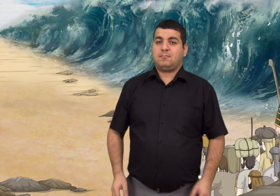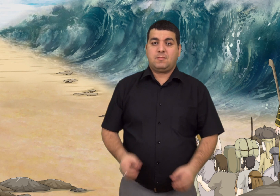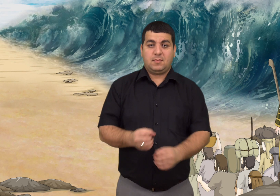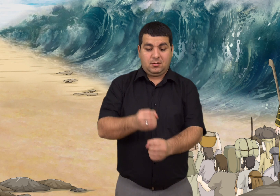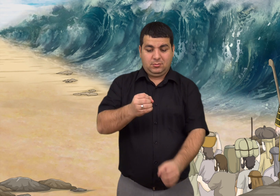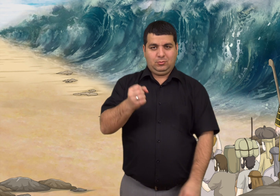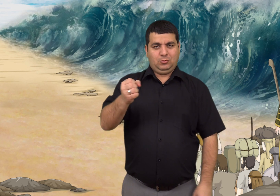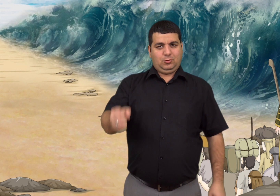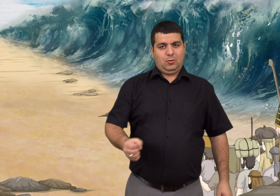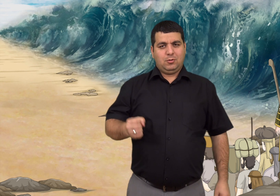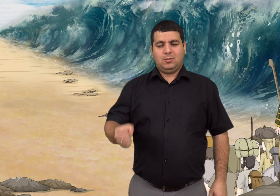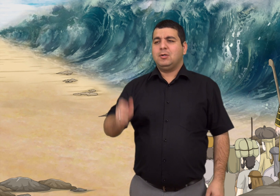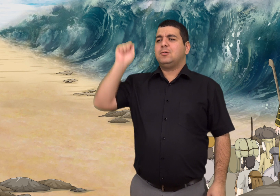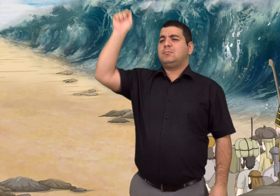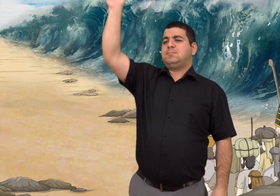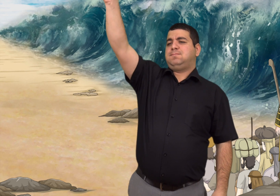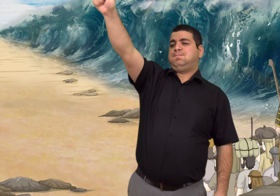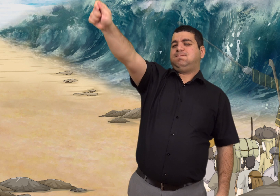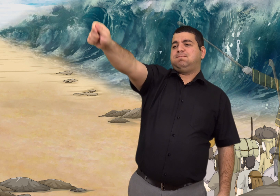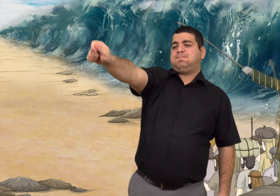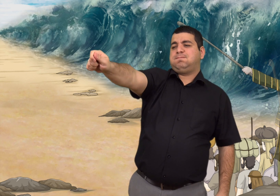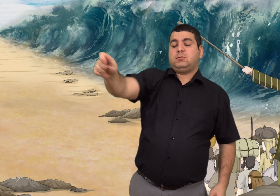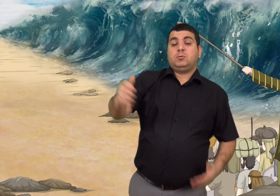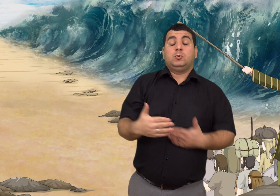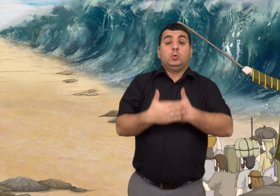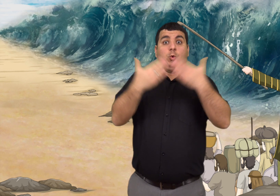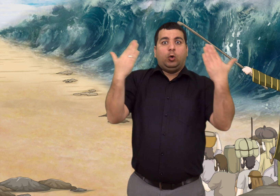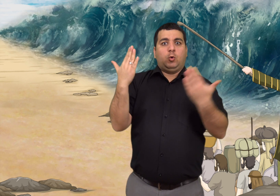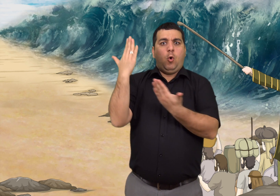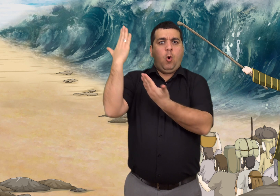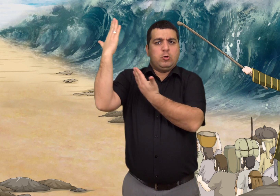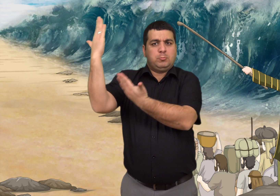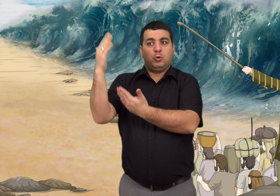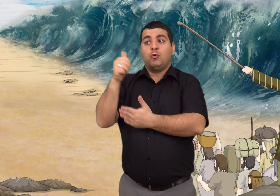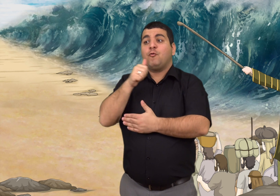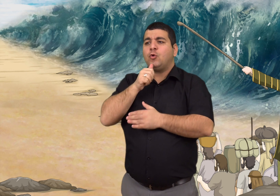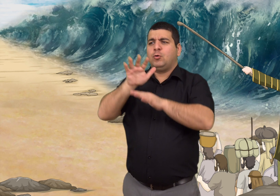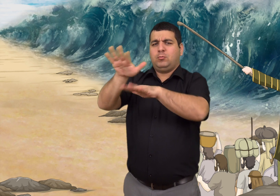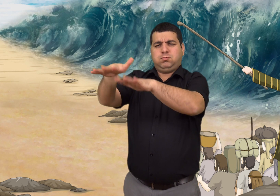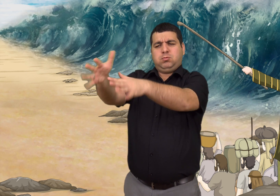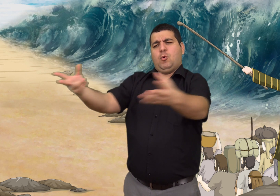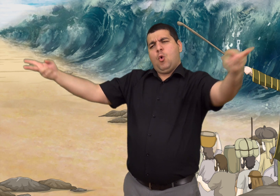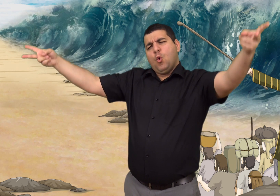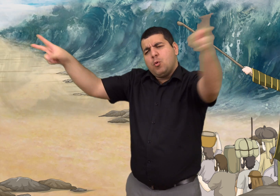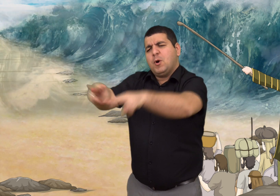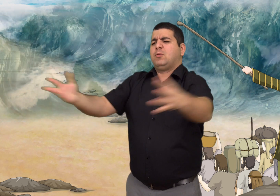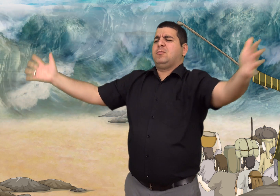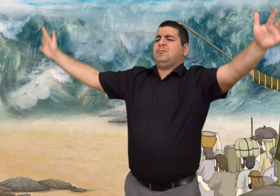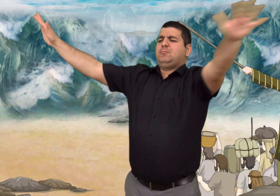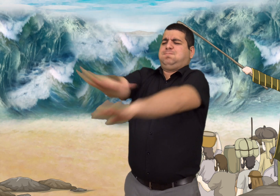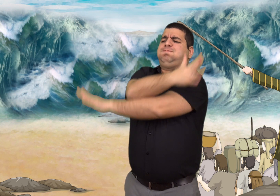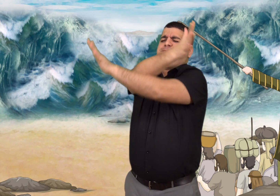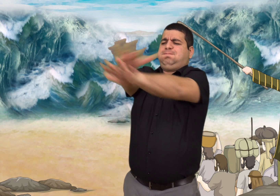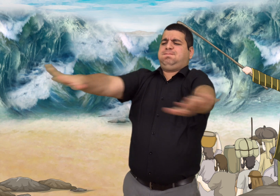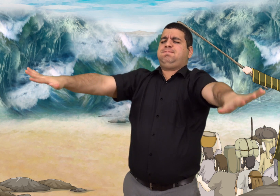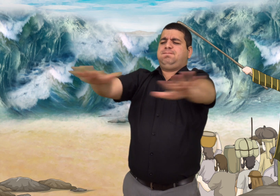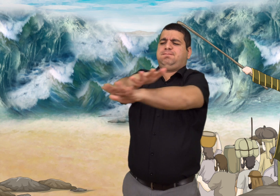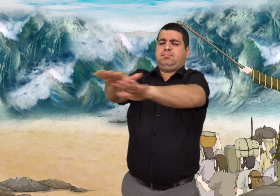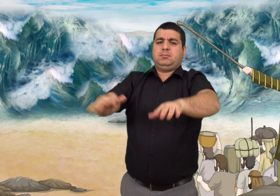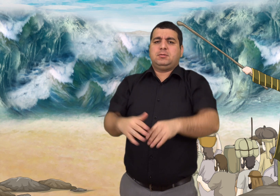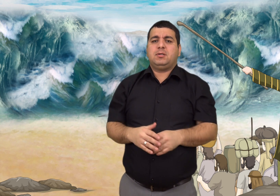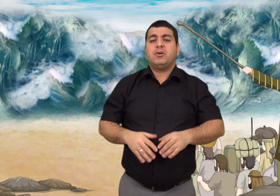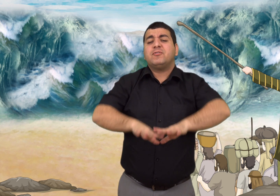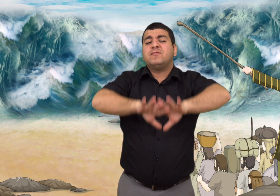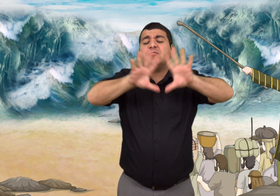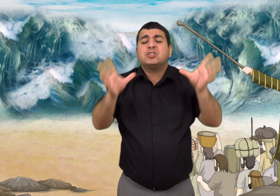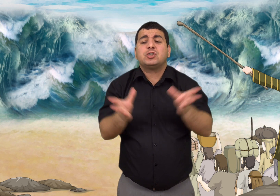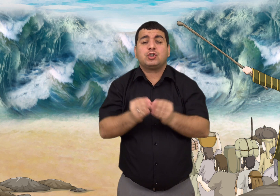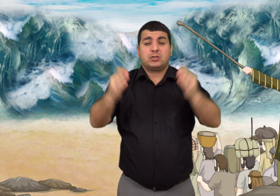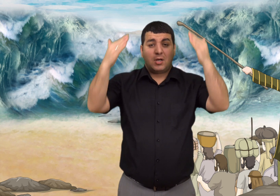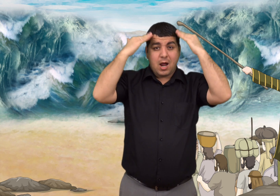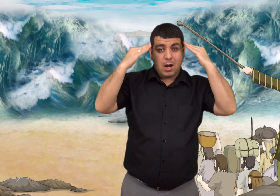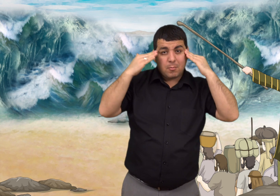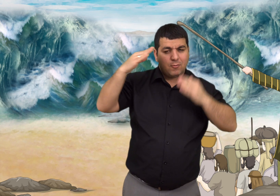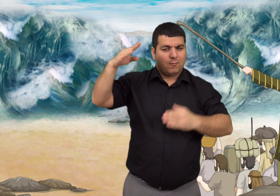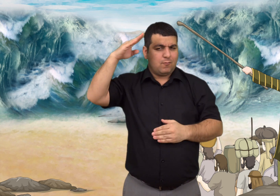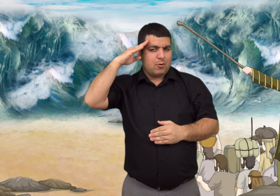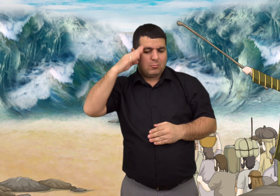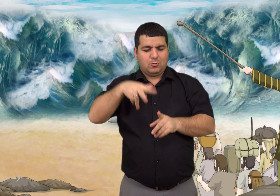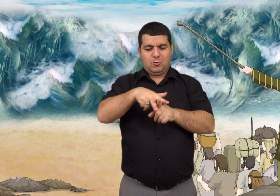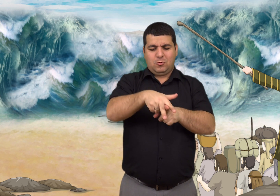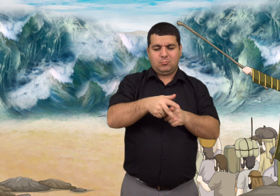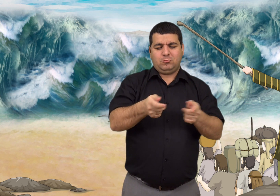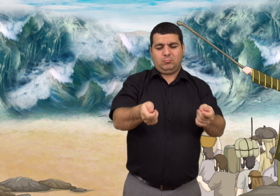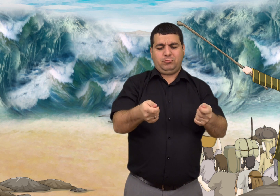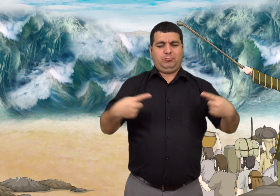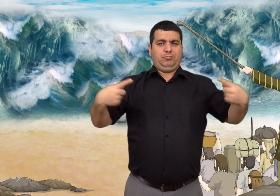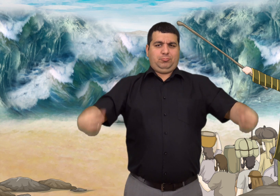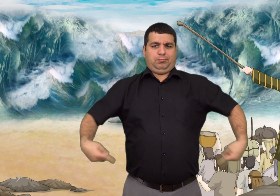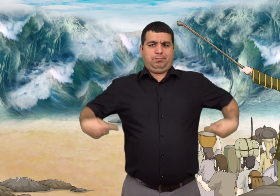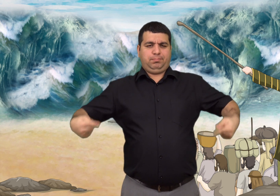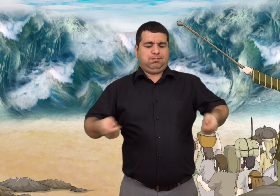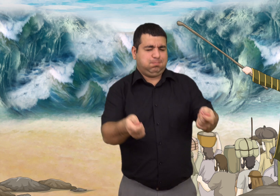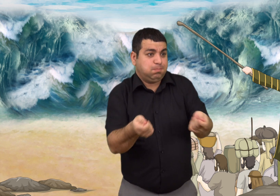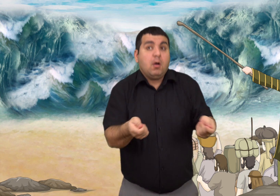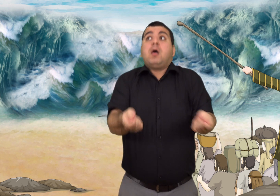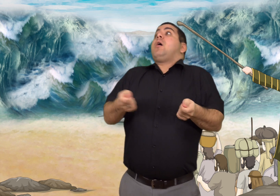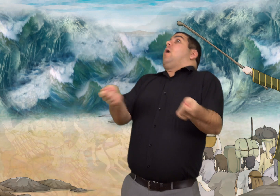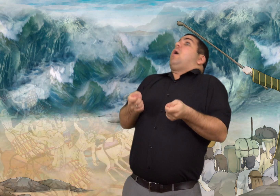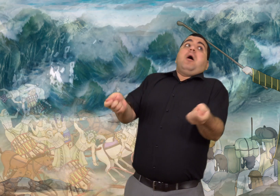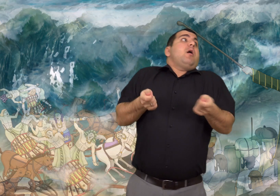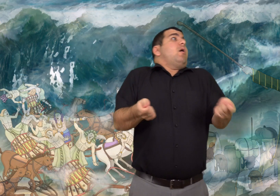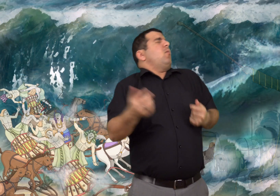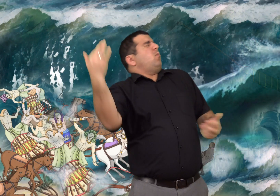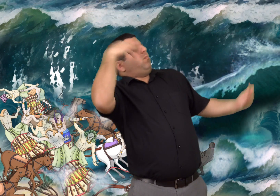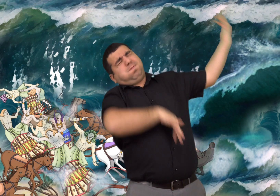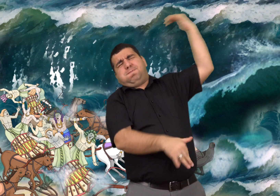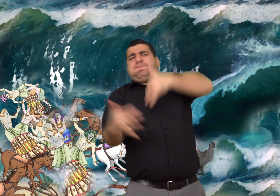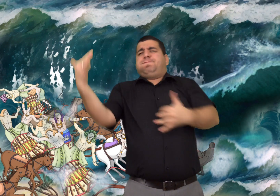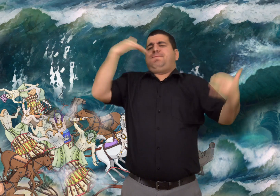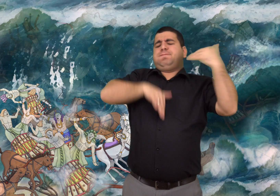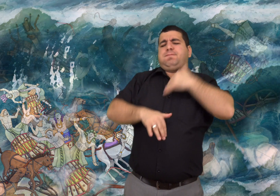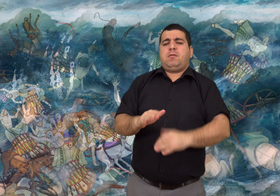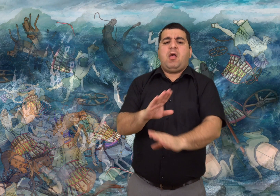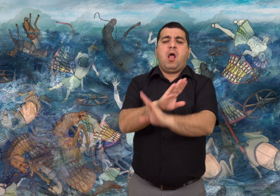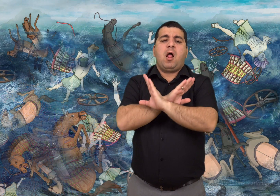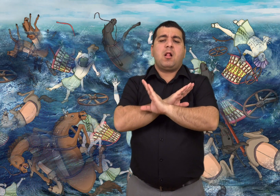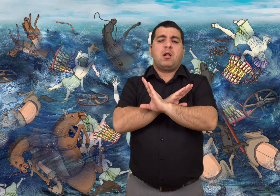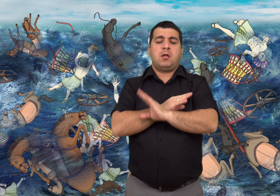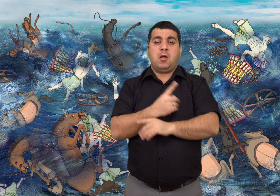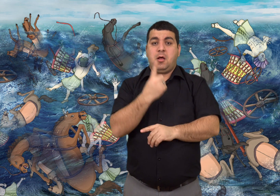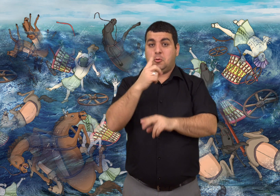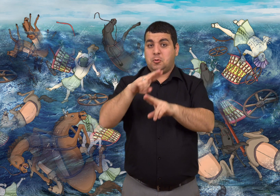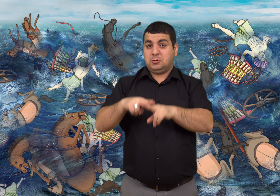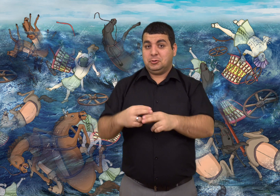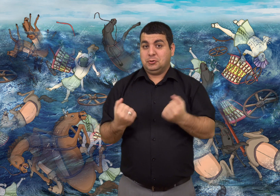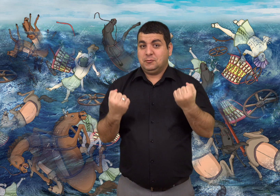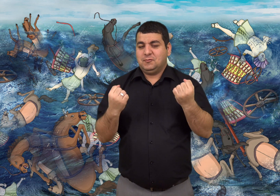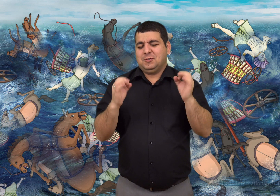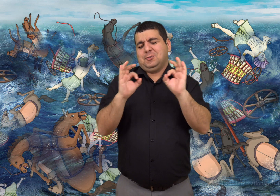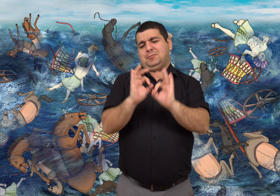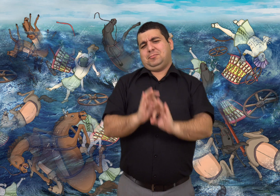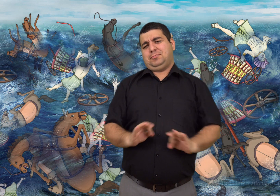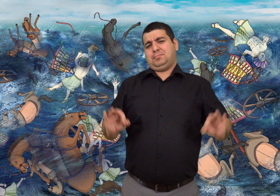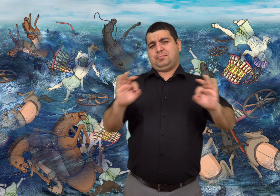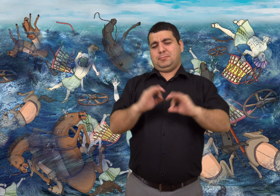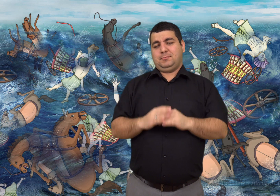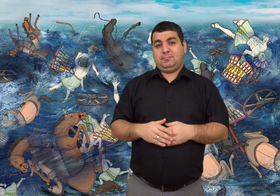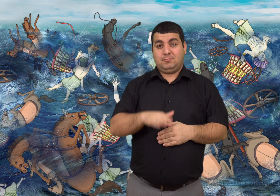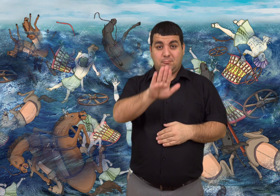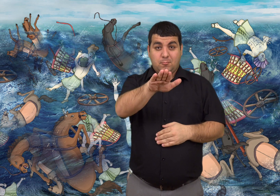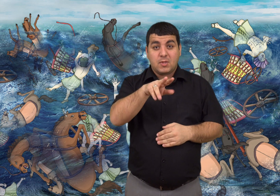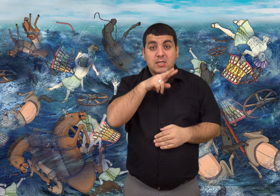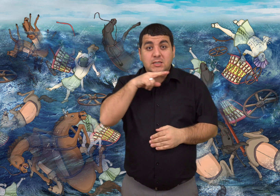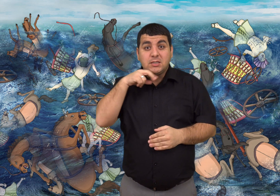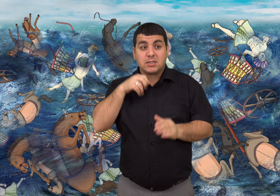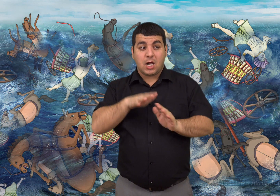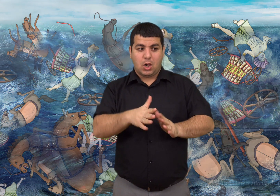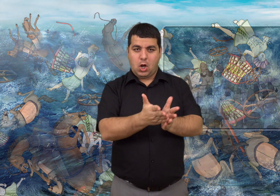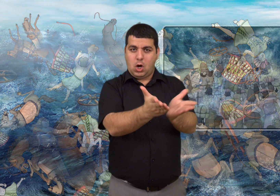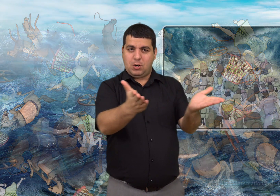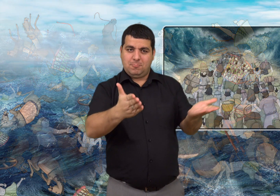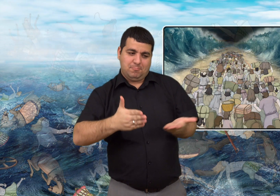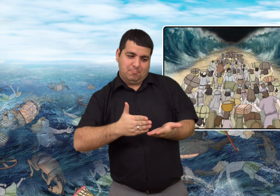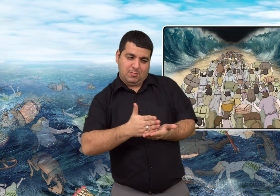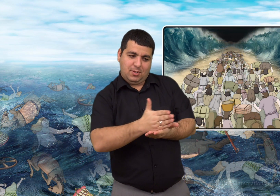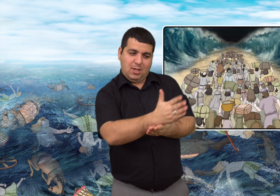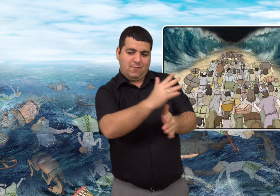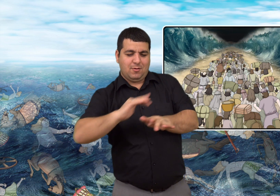So Moses stretched out his hand over the sea, and at daybreak the sea returned to its normal state. As the Egyptians were retreating, the LORD swept them into the sea. The waters flowed back and covered the chariots and horsemen—the entire army of Pharaoh that had chased the Israelites into the sea. Not one of them survived.